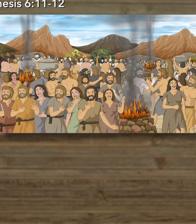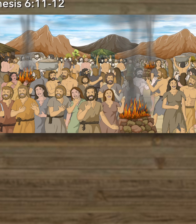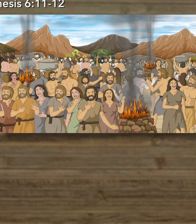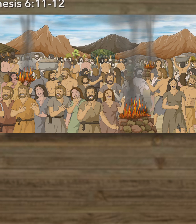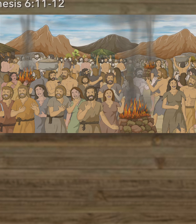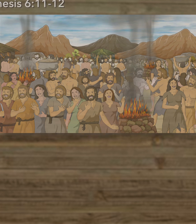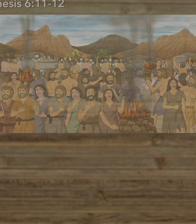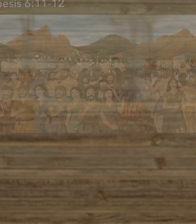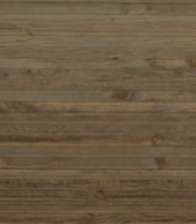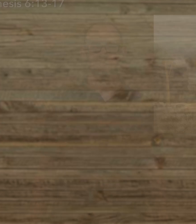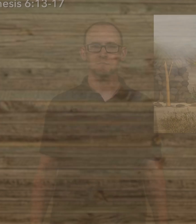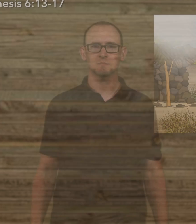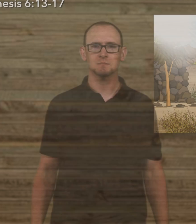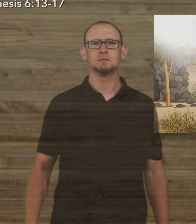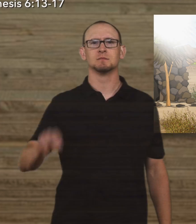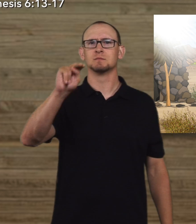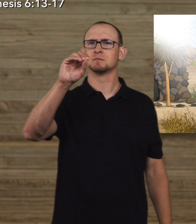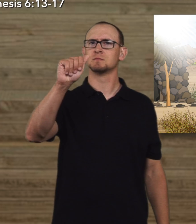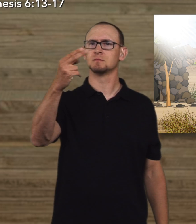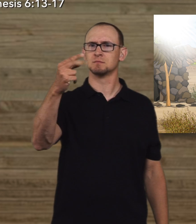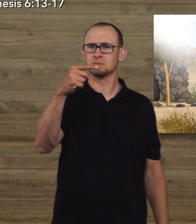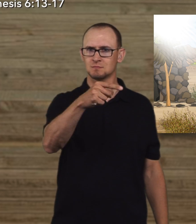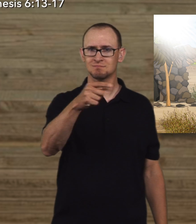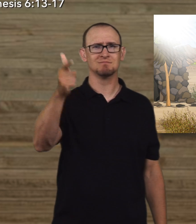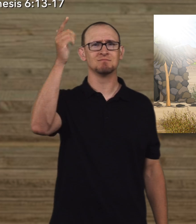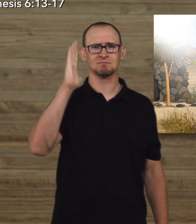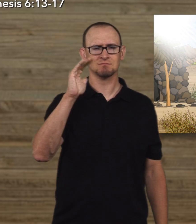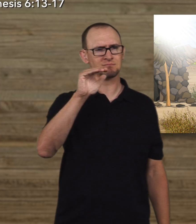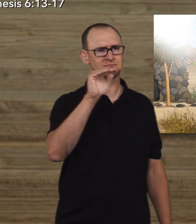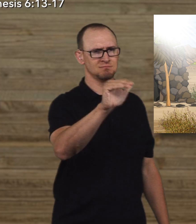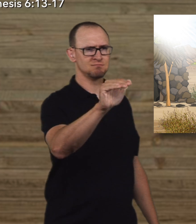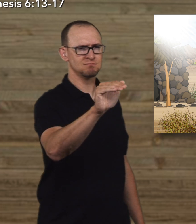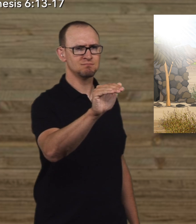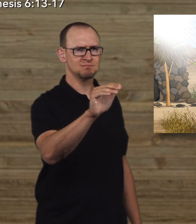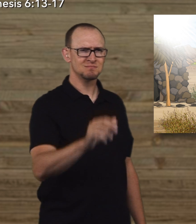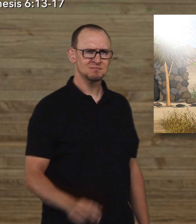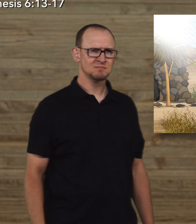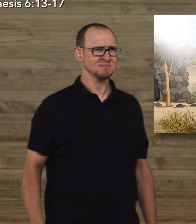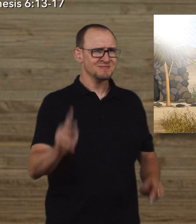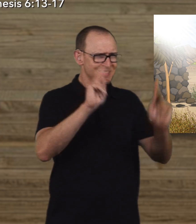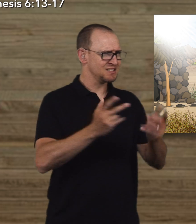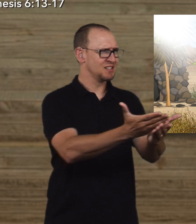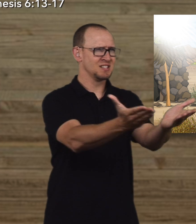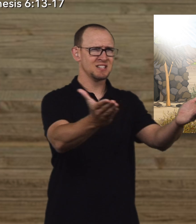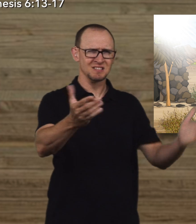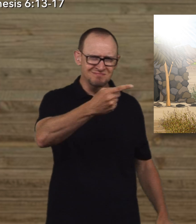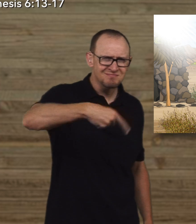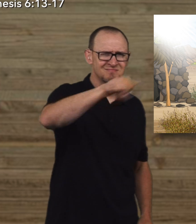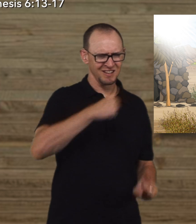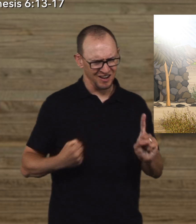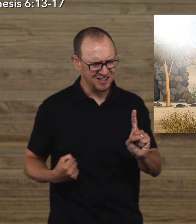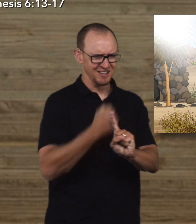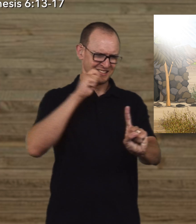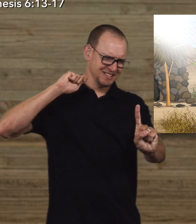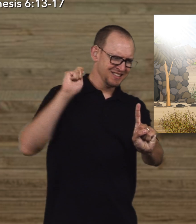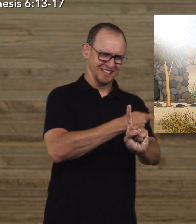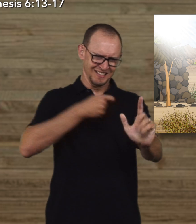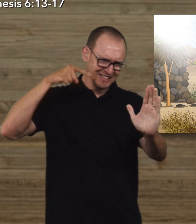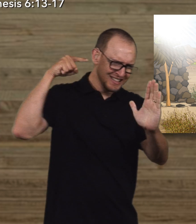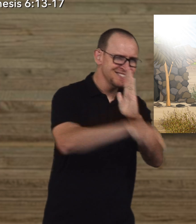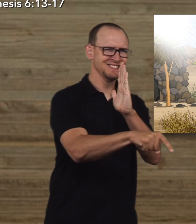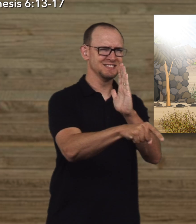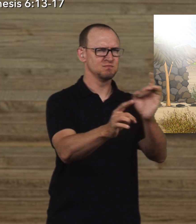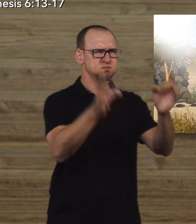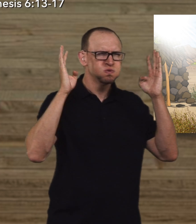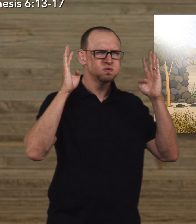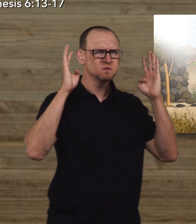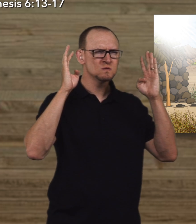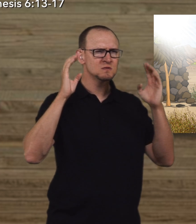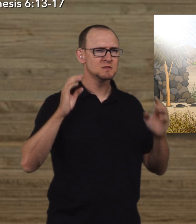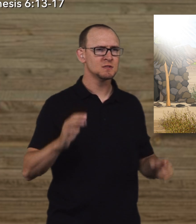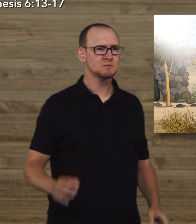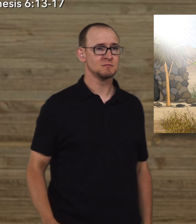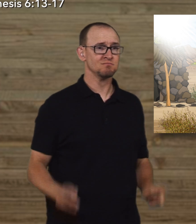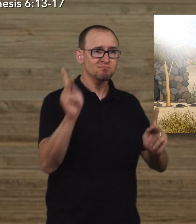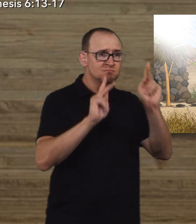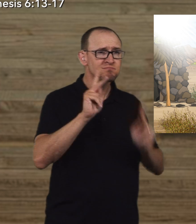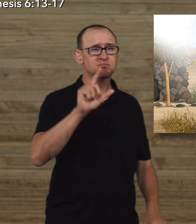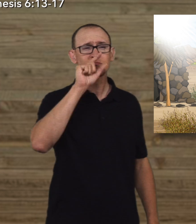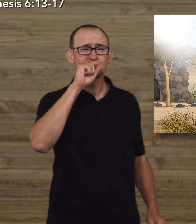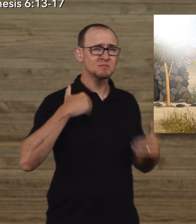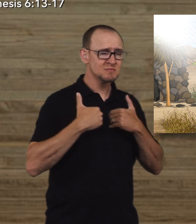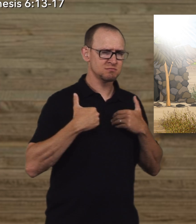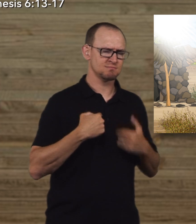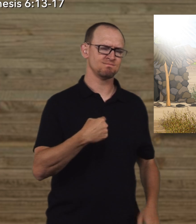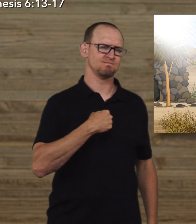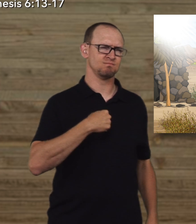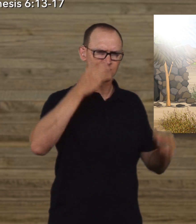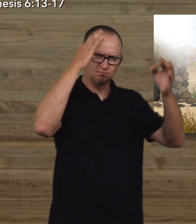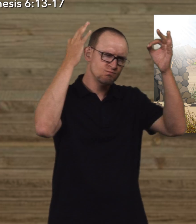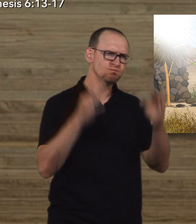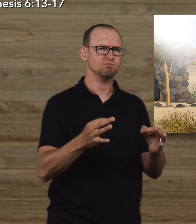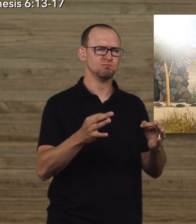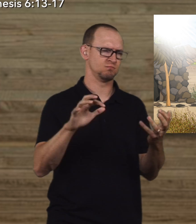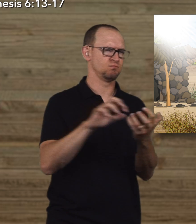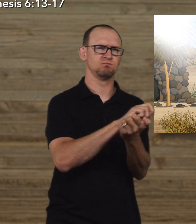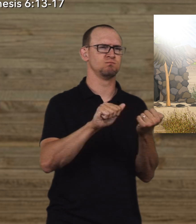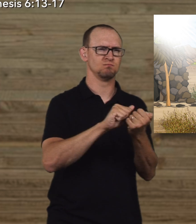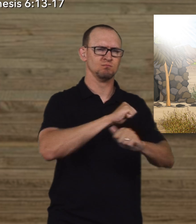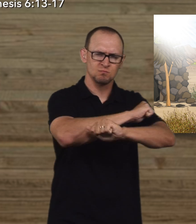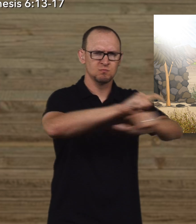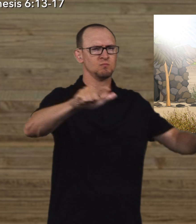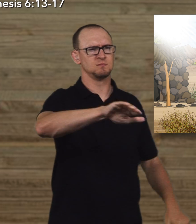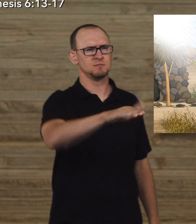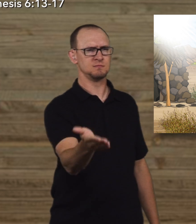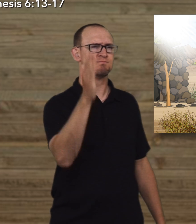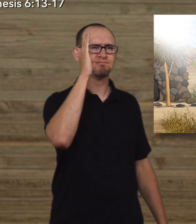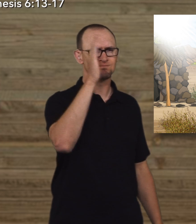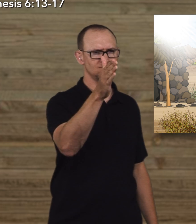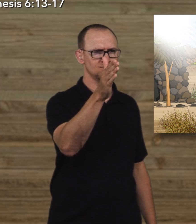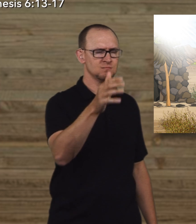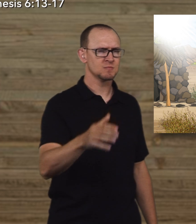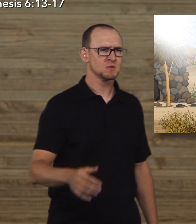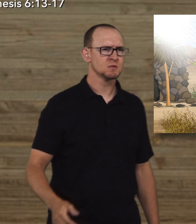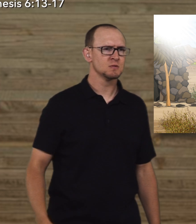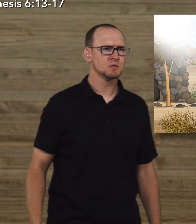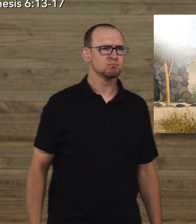Then God said to Noah, “The end of all living creatures has come before Me, because through them the earth is full of violence.